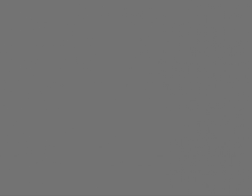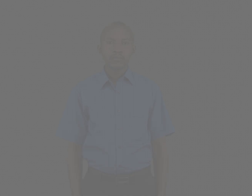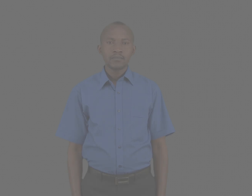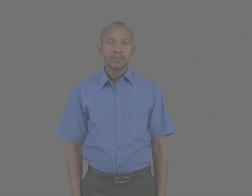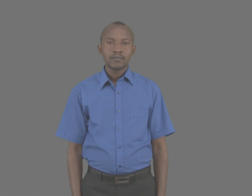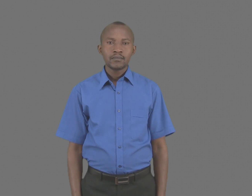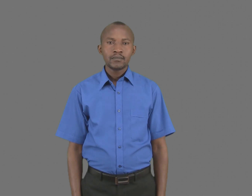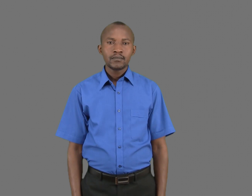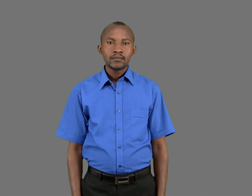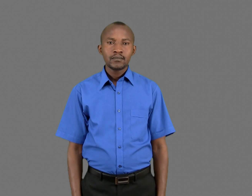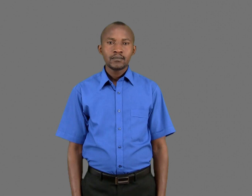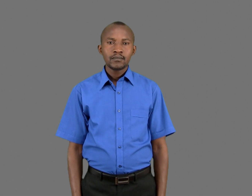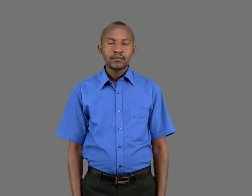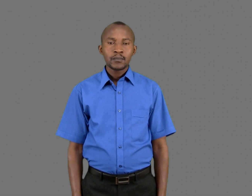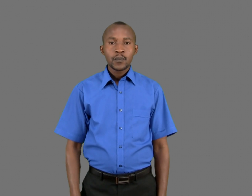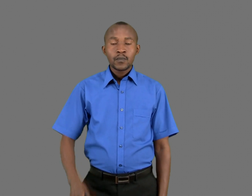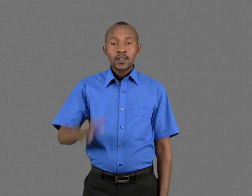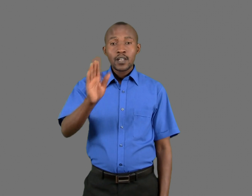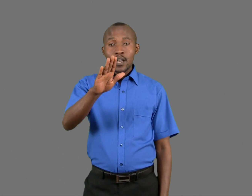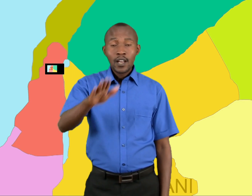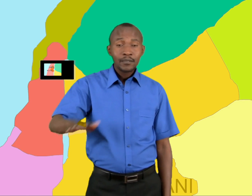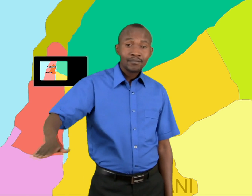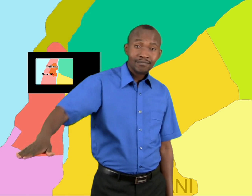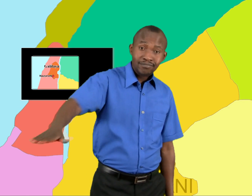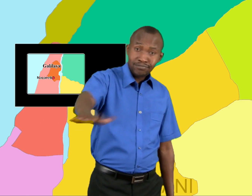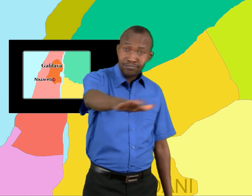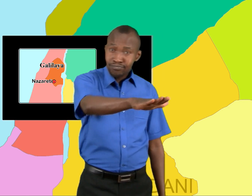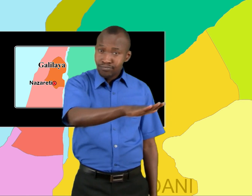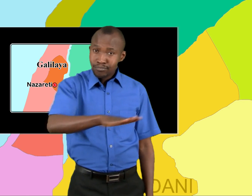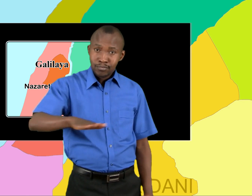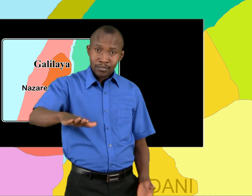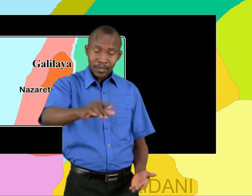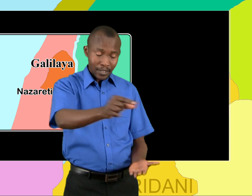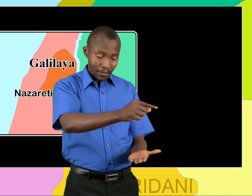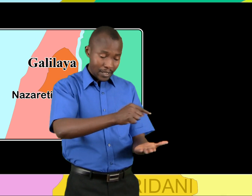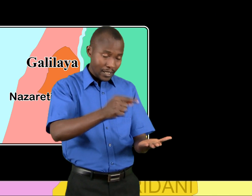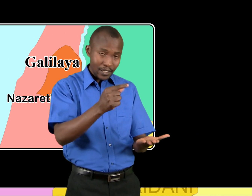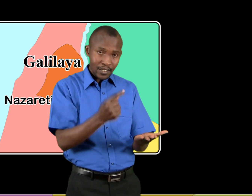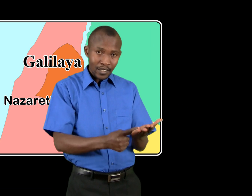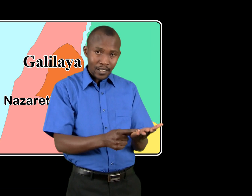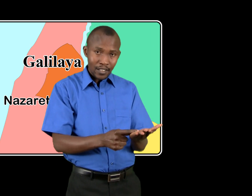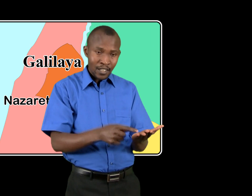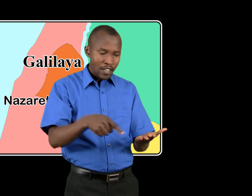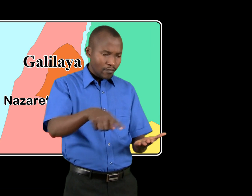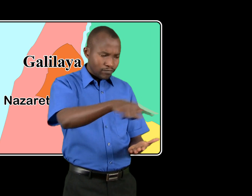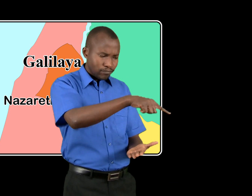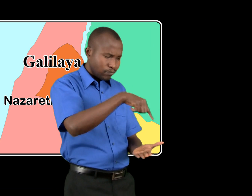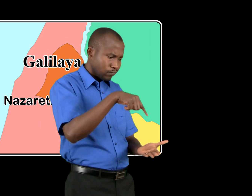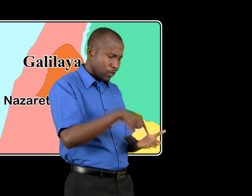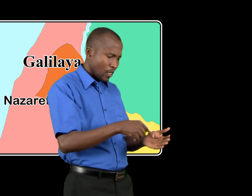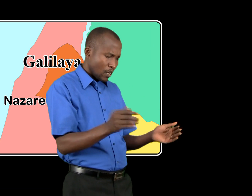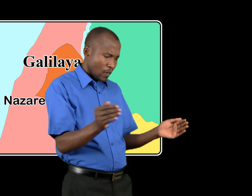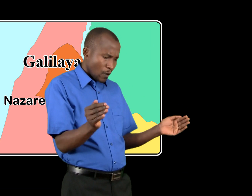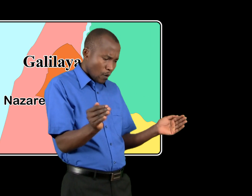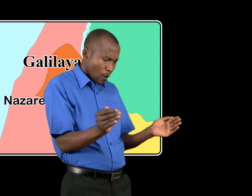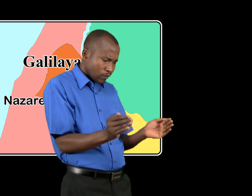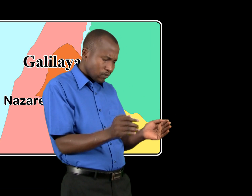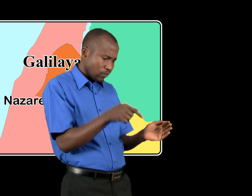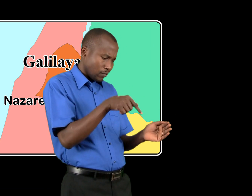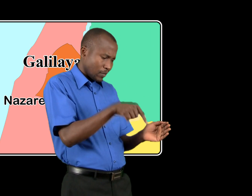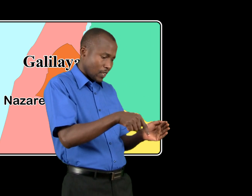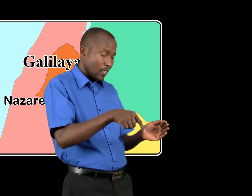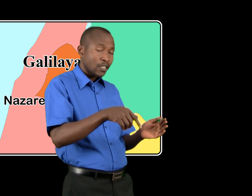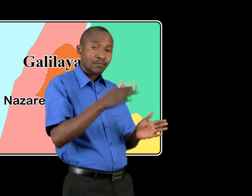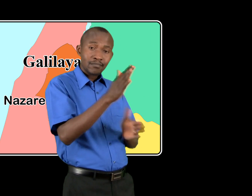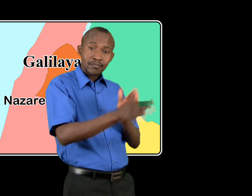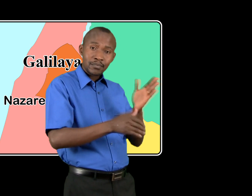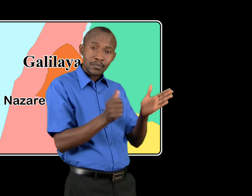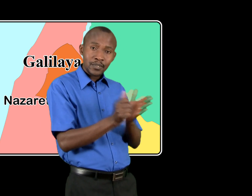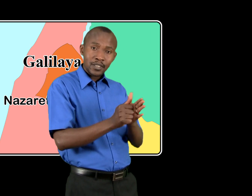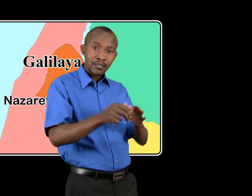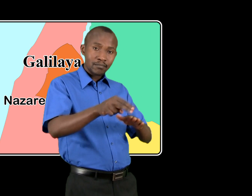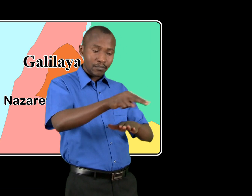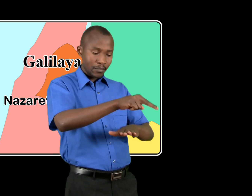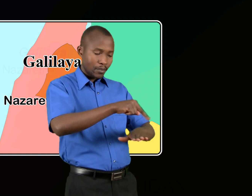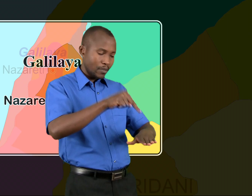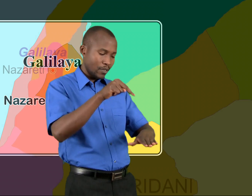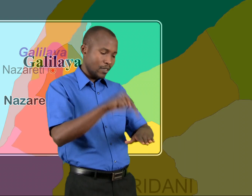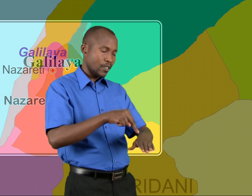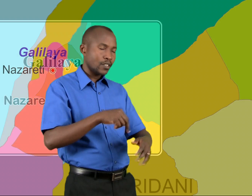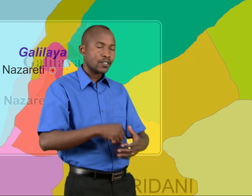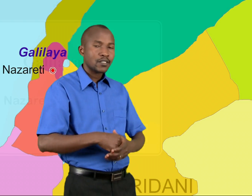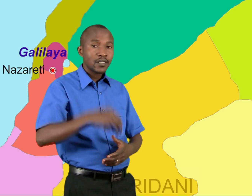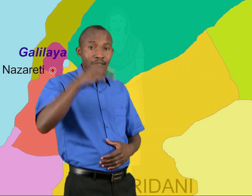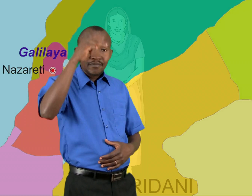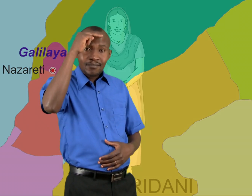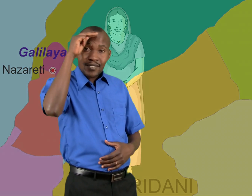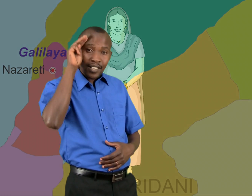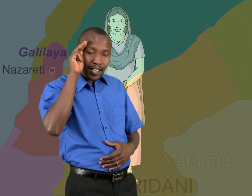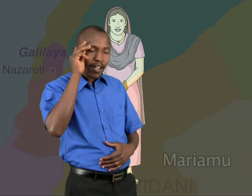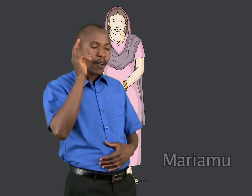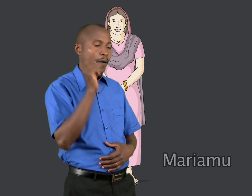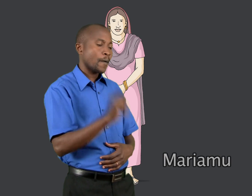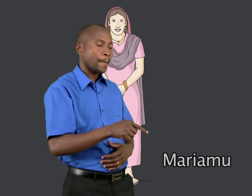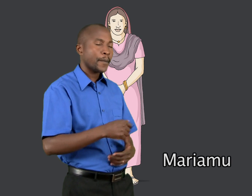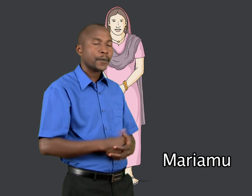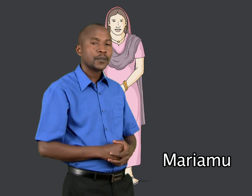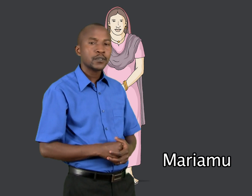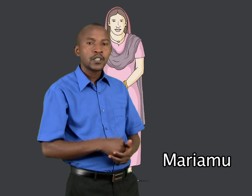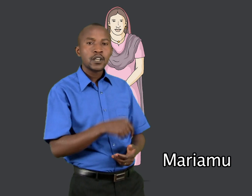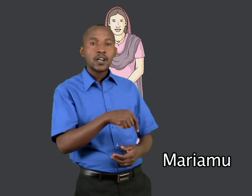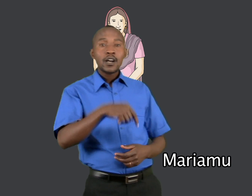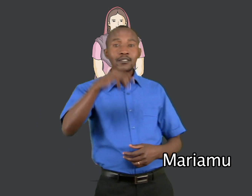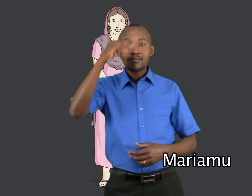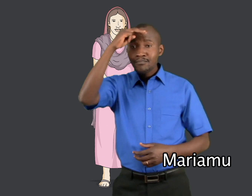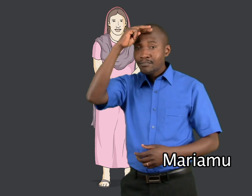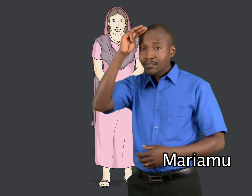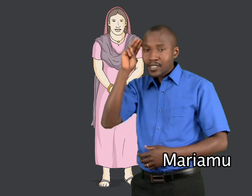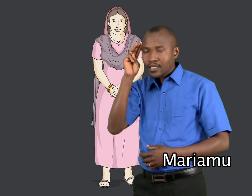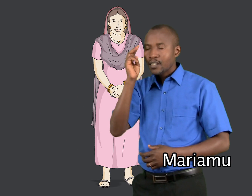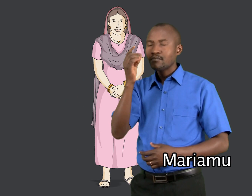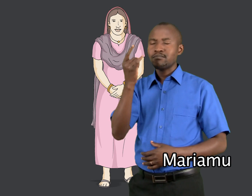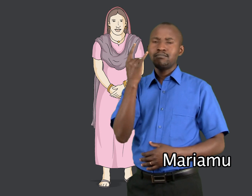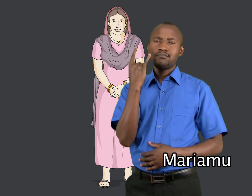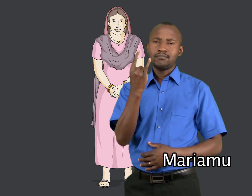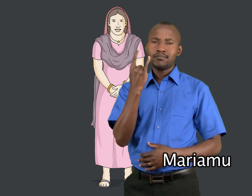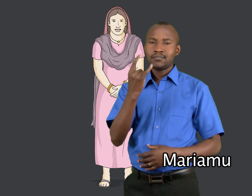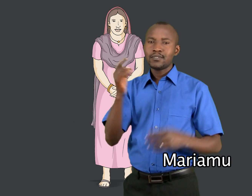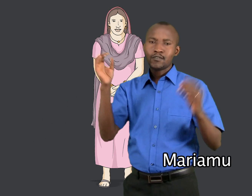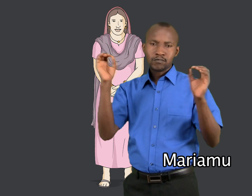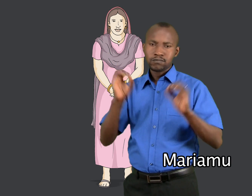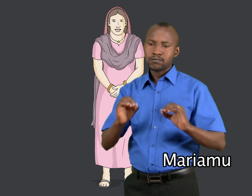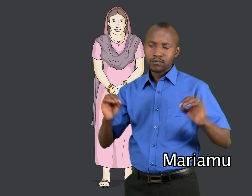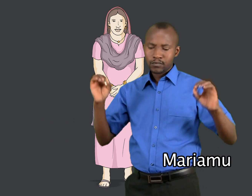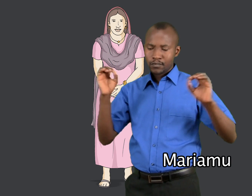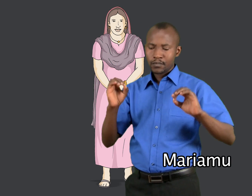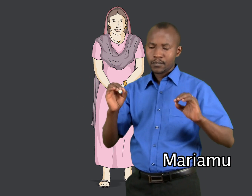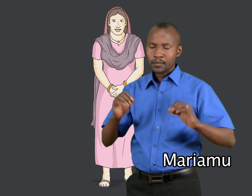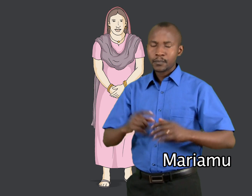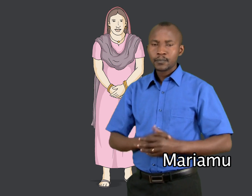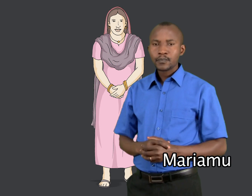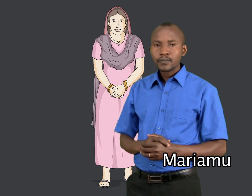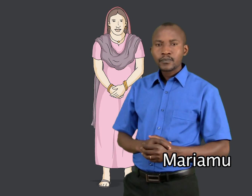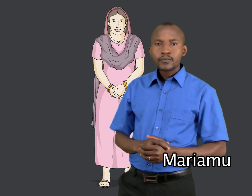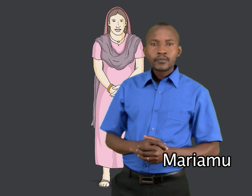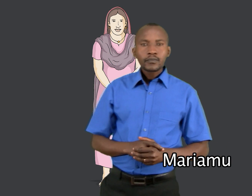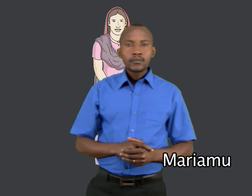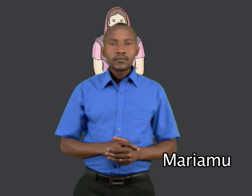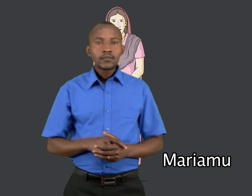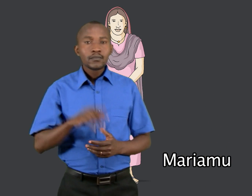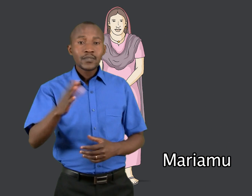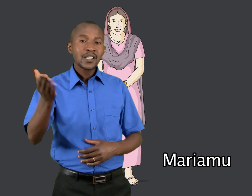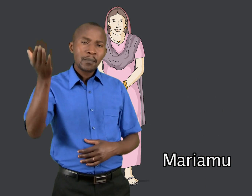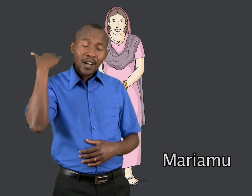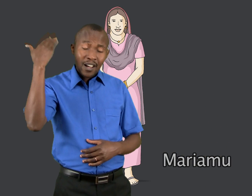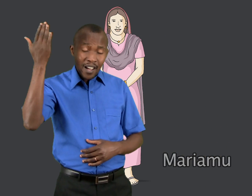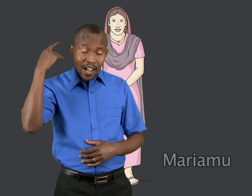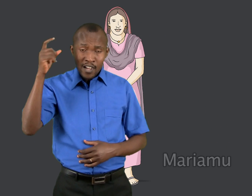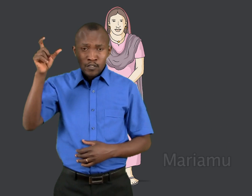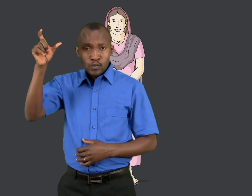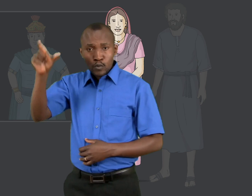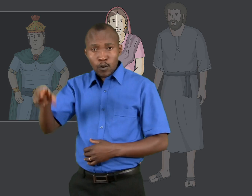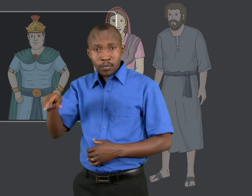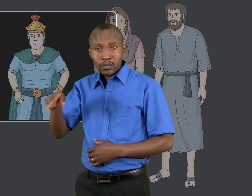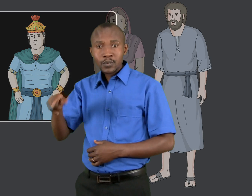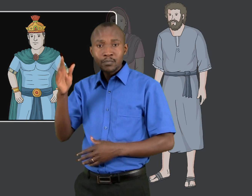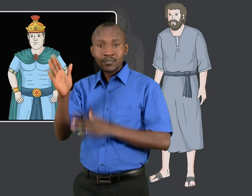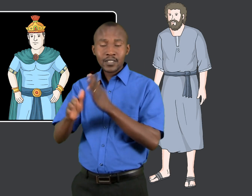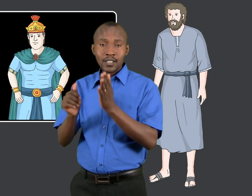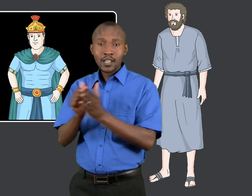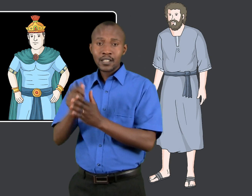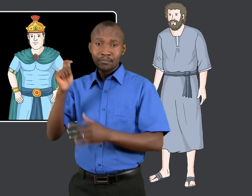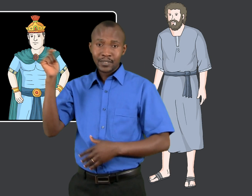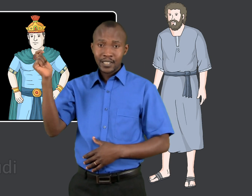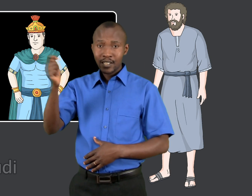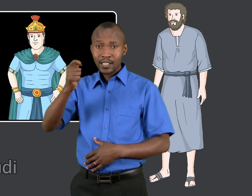This is how the birth of Jesus Christ came about: His mother Mary was pledged in marriage to Joseph, but before they came together, she was found to be with child through the Holy Spirit. Because Joseph her husband was a righteous man and was unwilling to disgrace her publicly, he resolved to divorce her quietly.